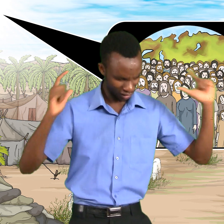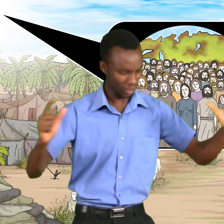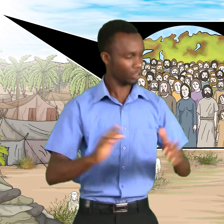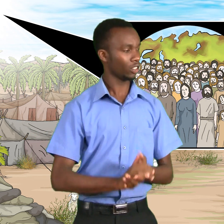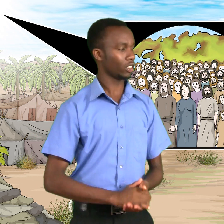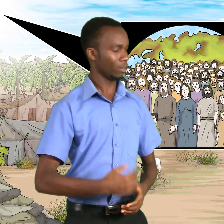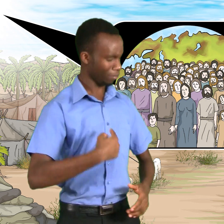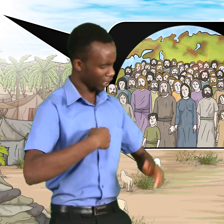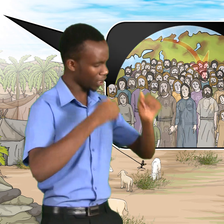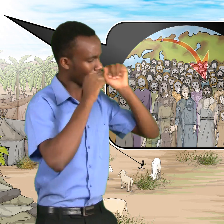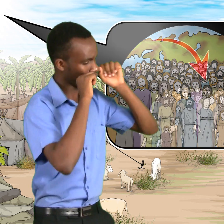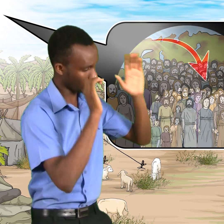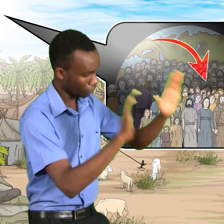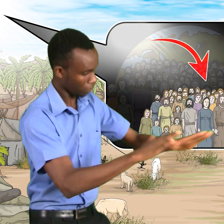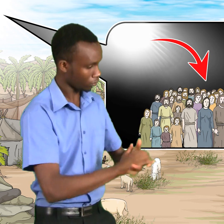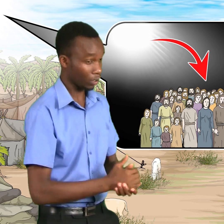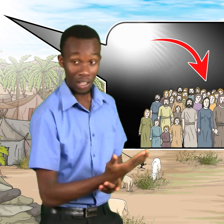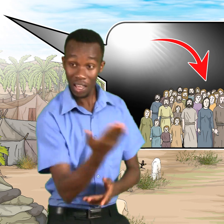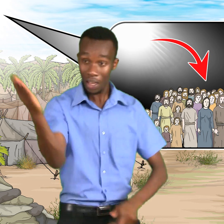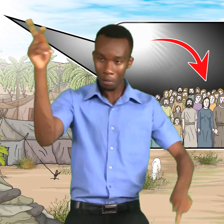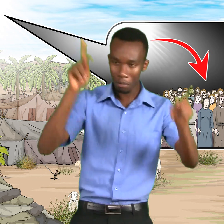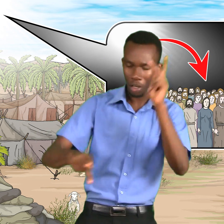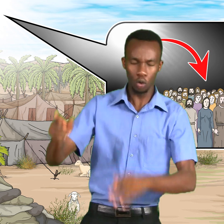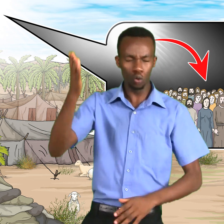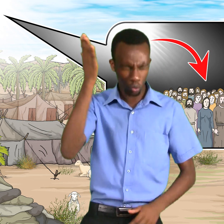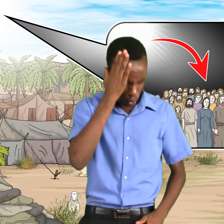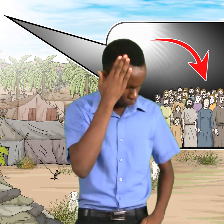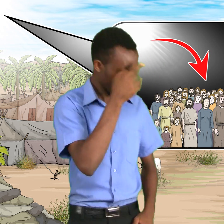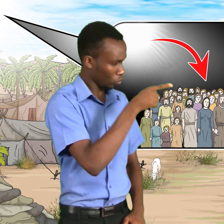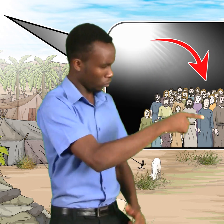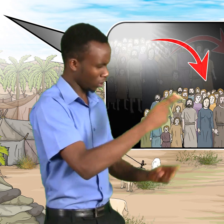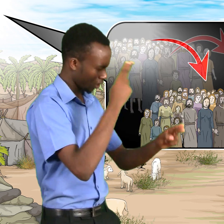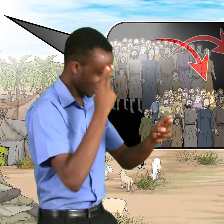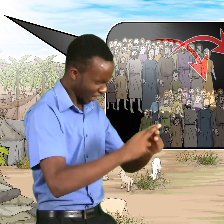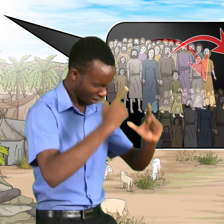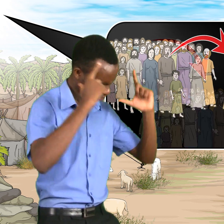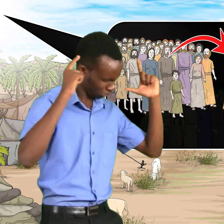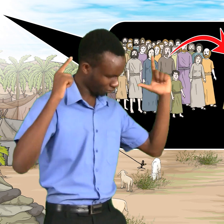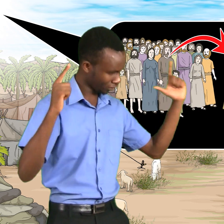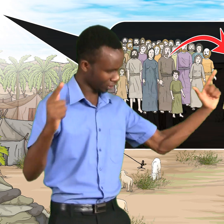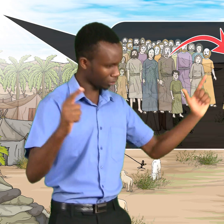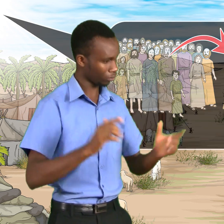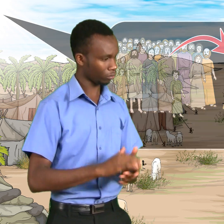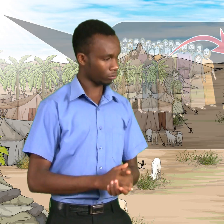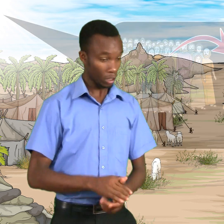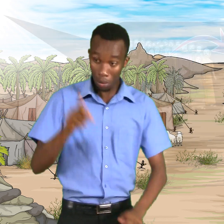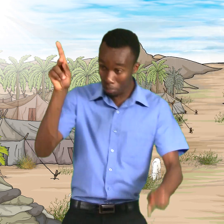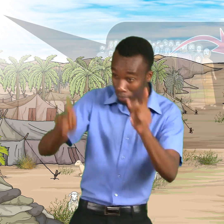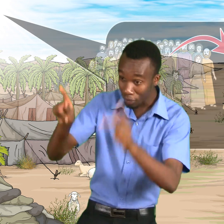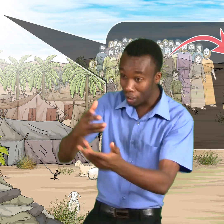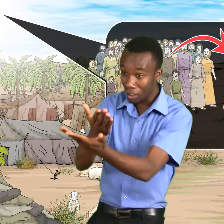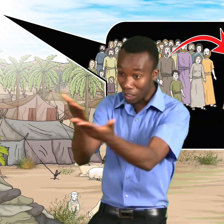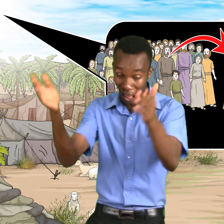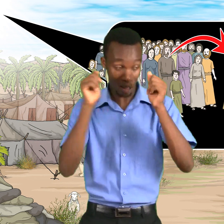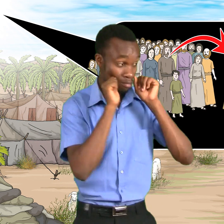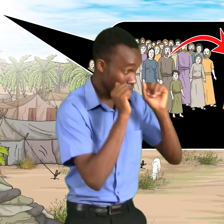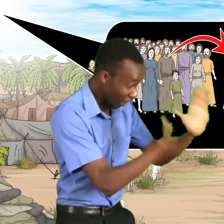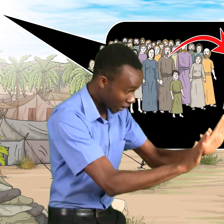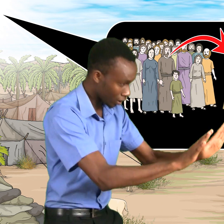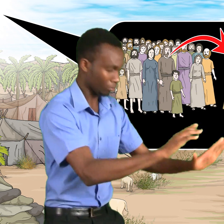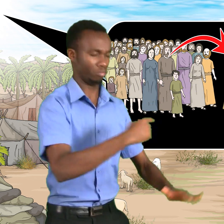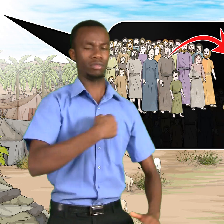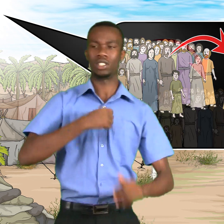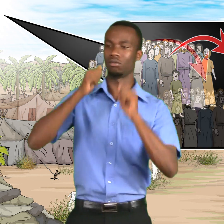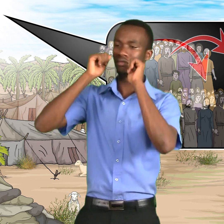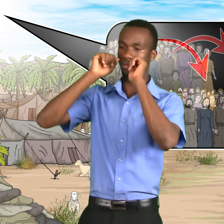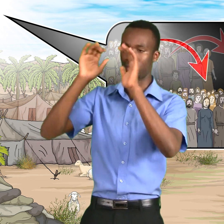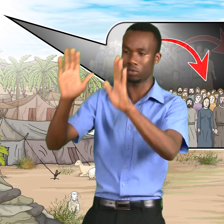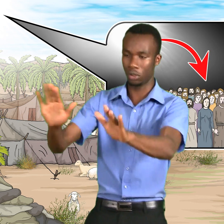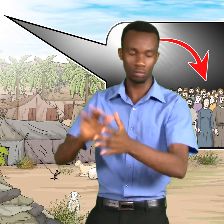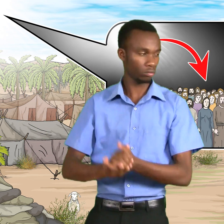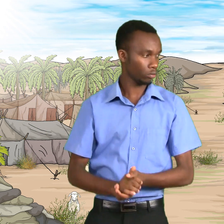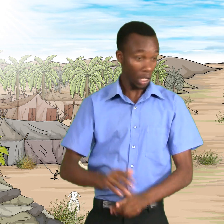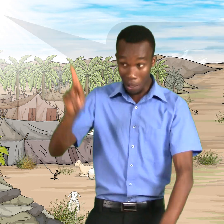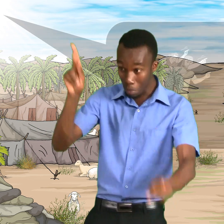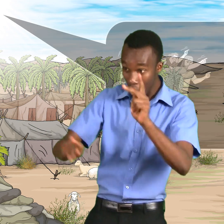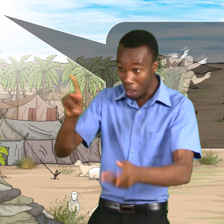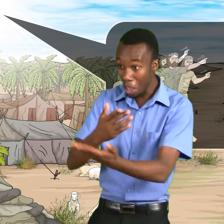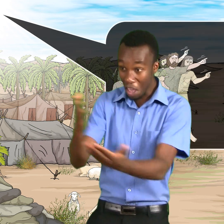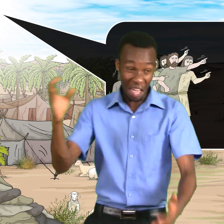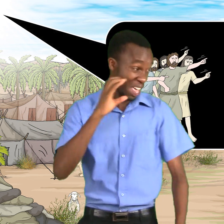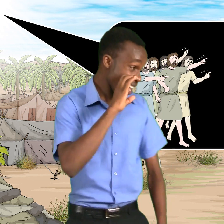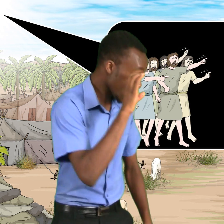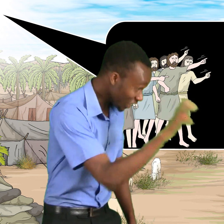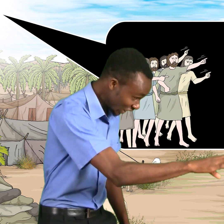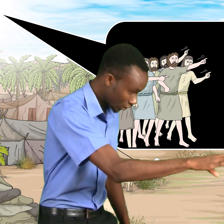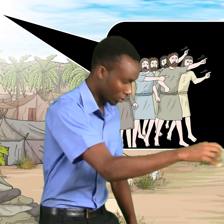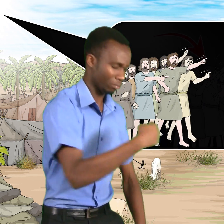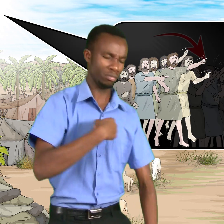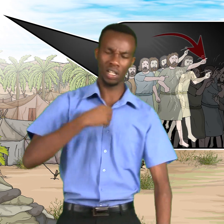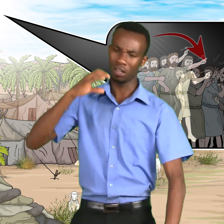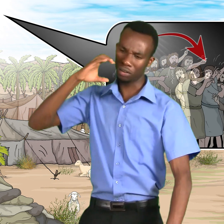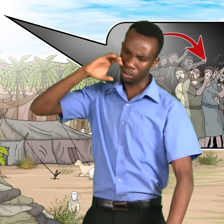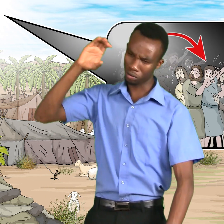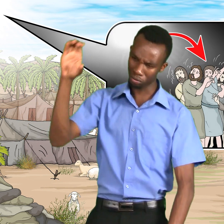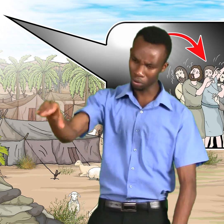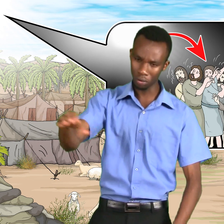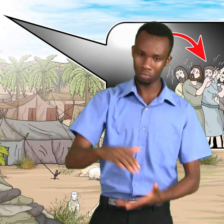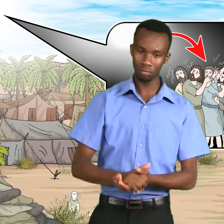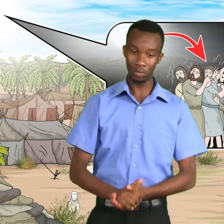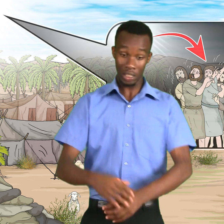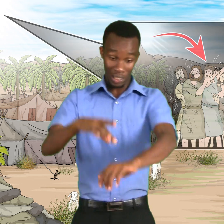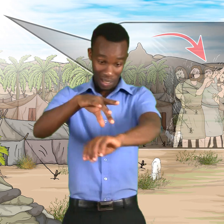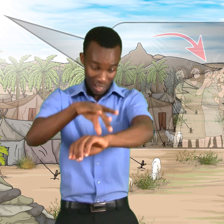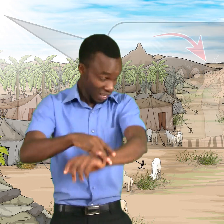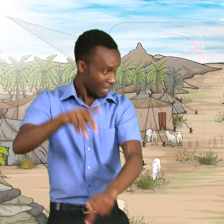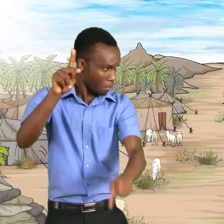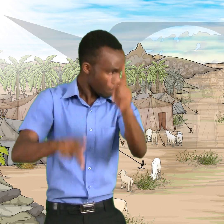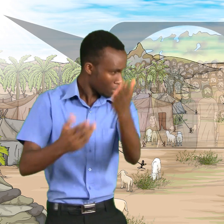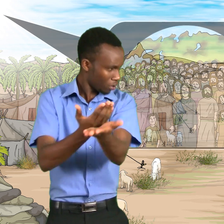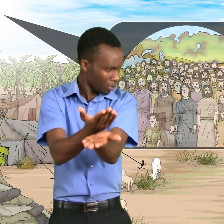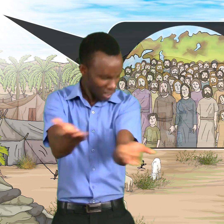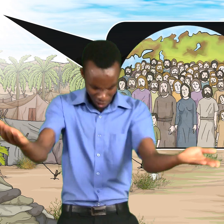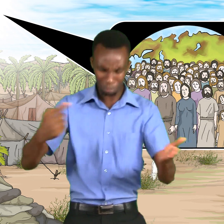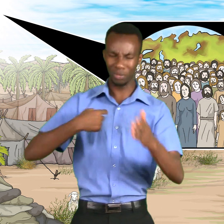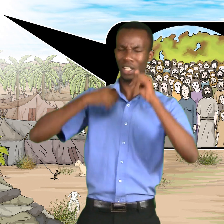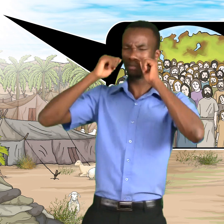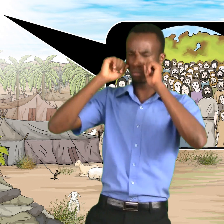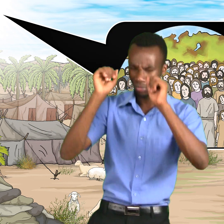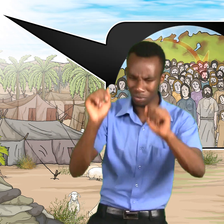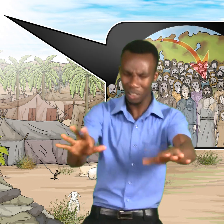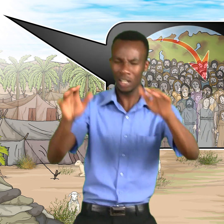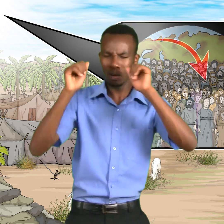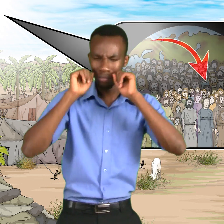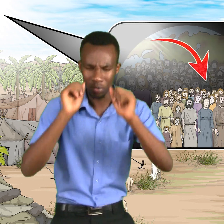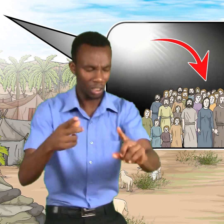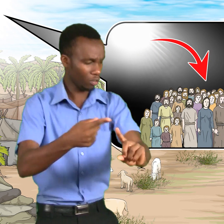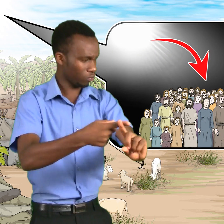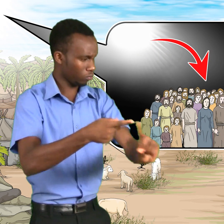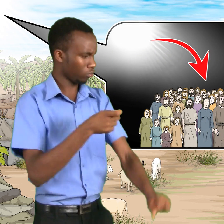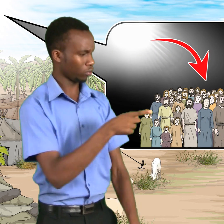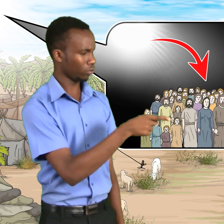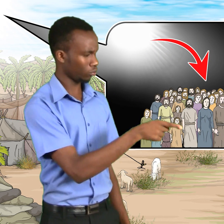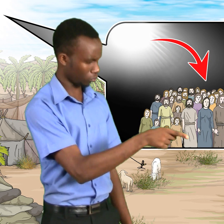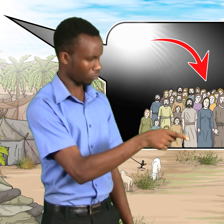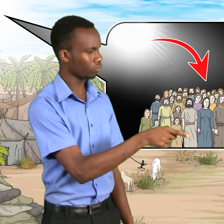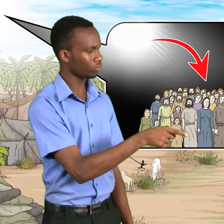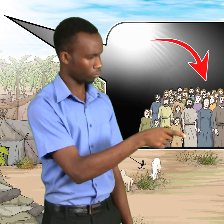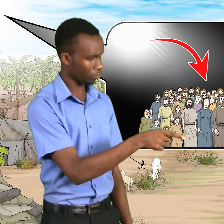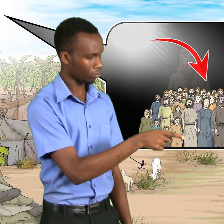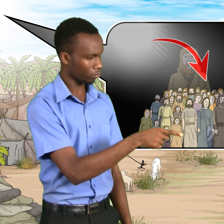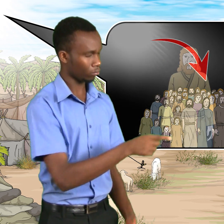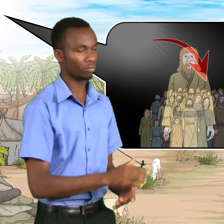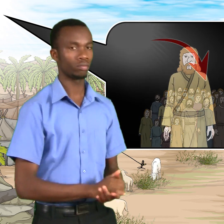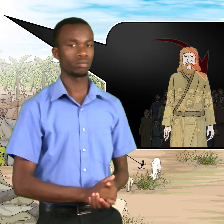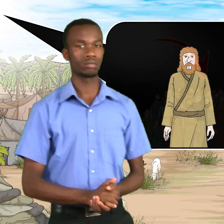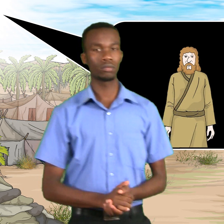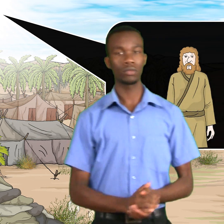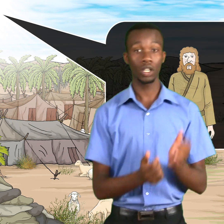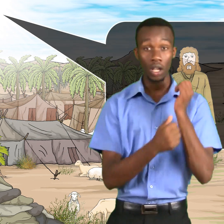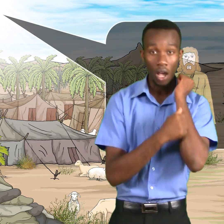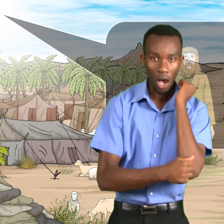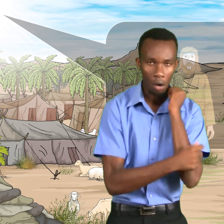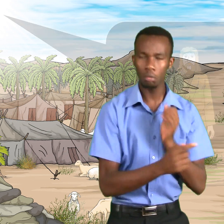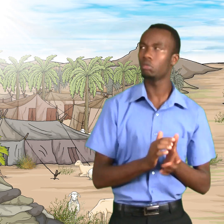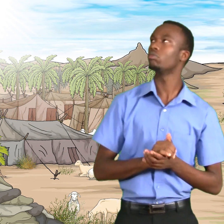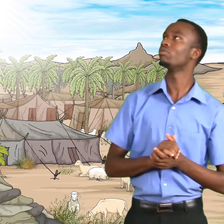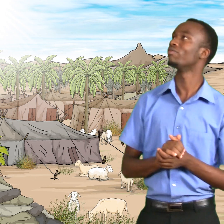I will bless those who bless you and curse those who curse you; and all the families of the earth will be blessed through you.”